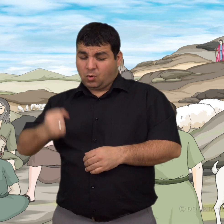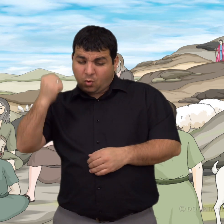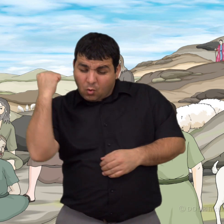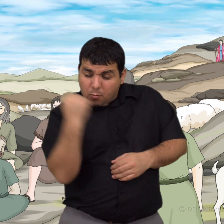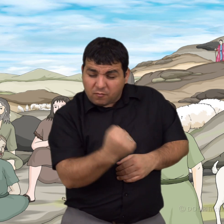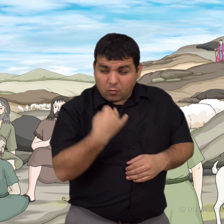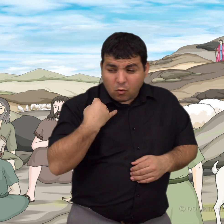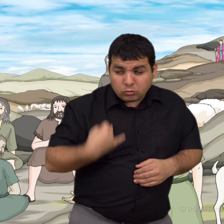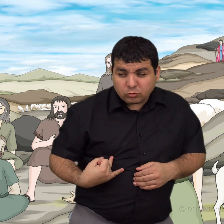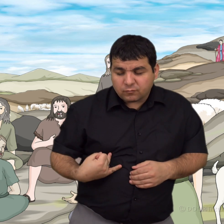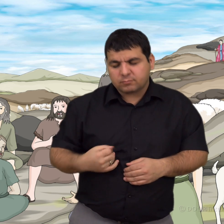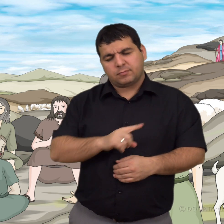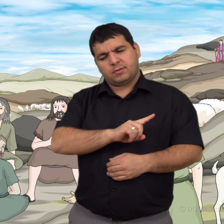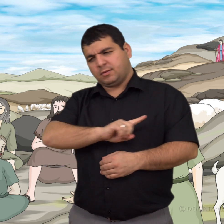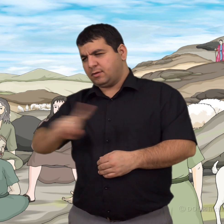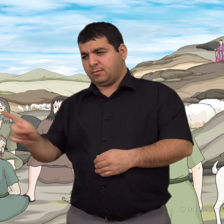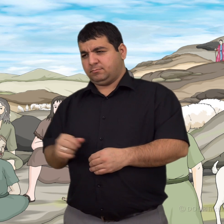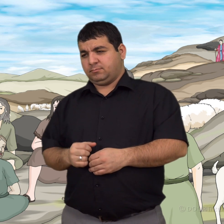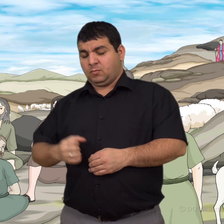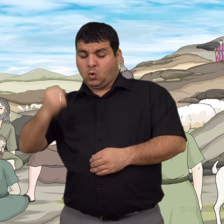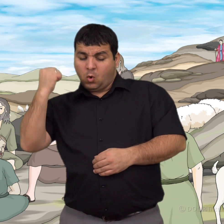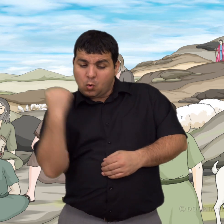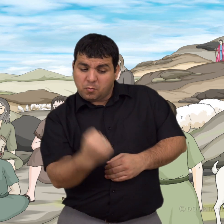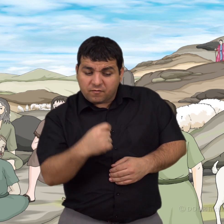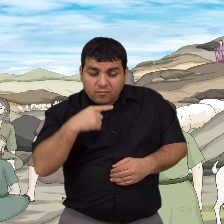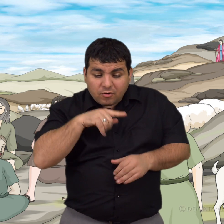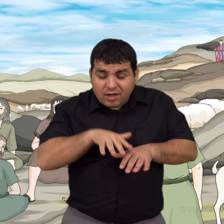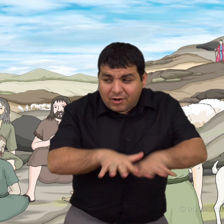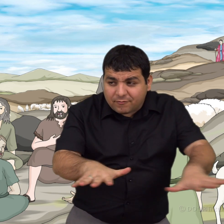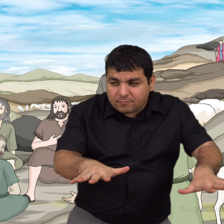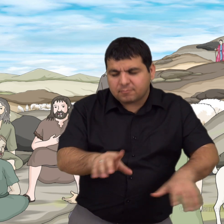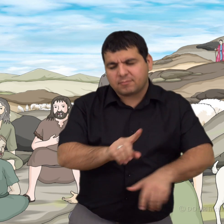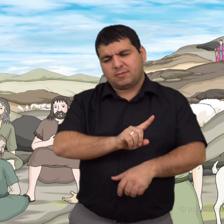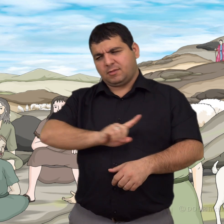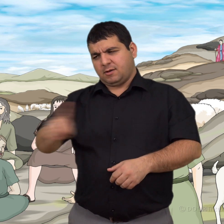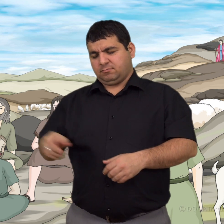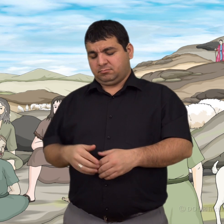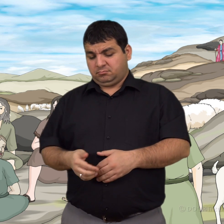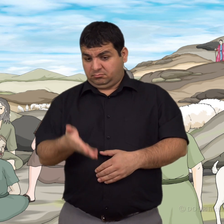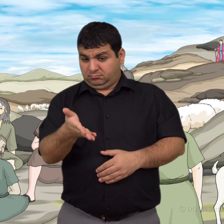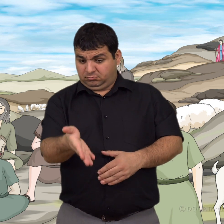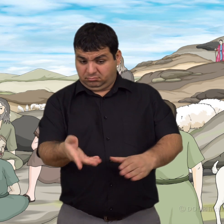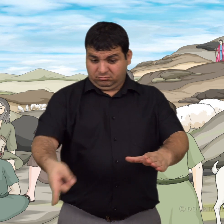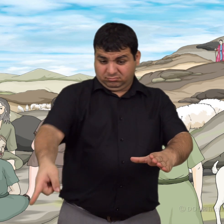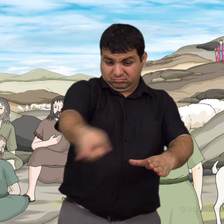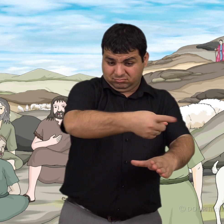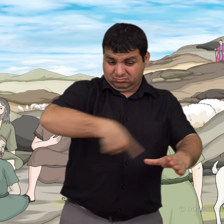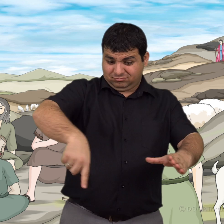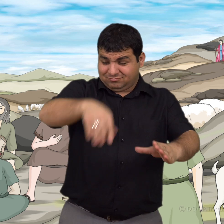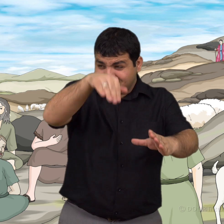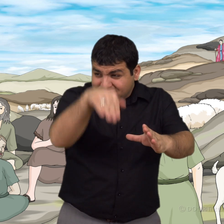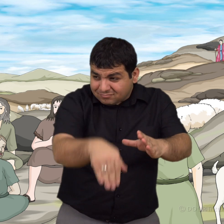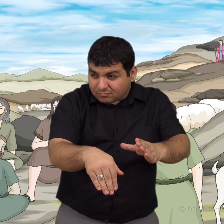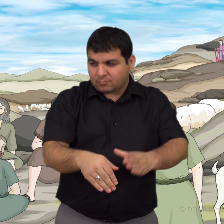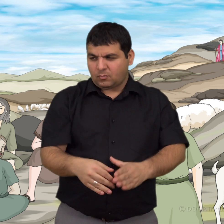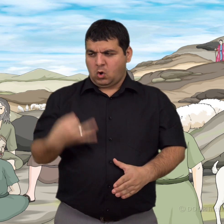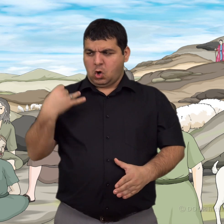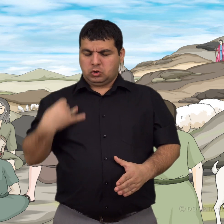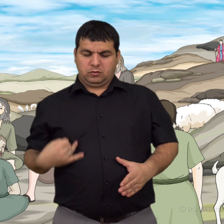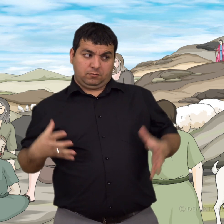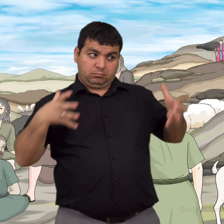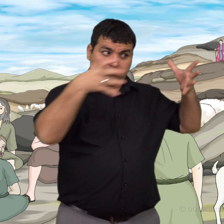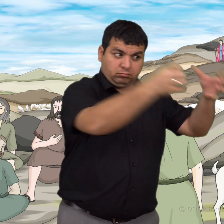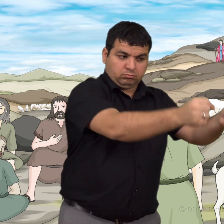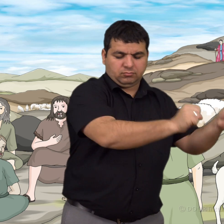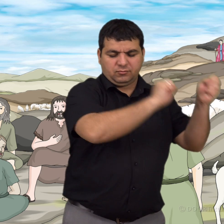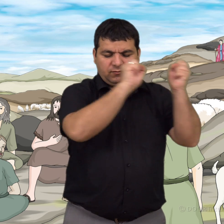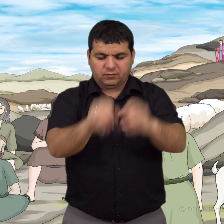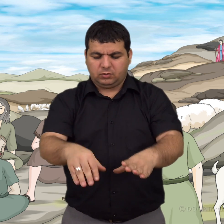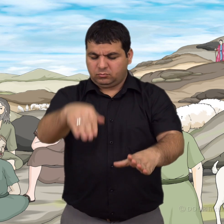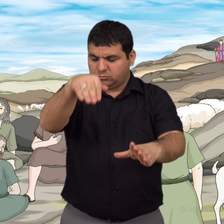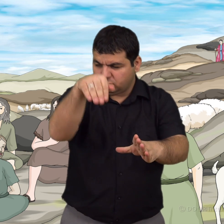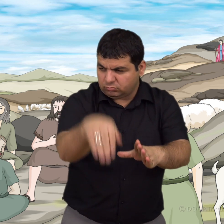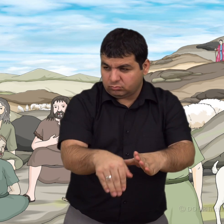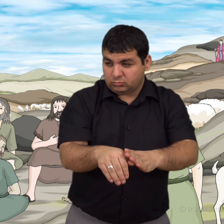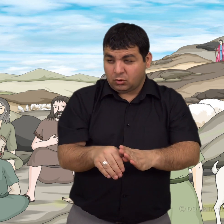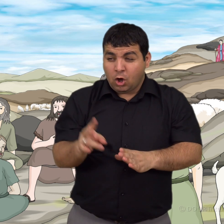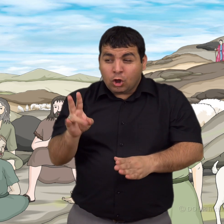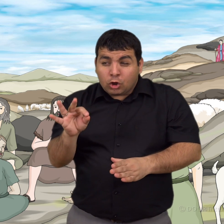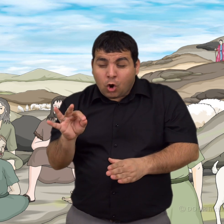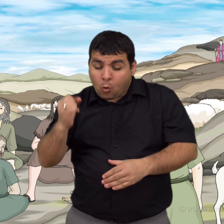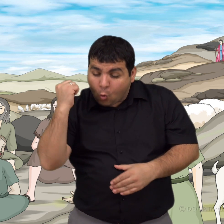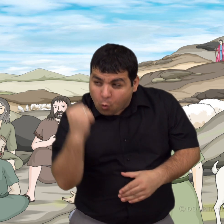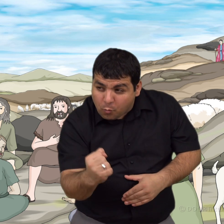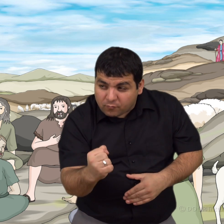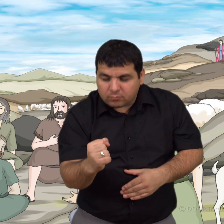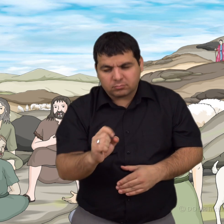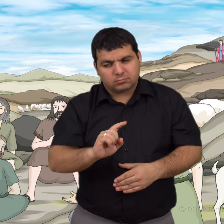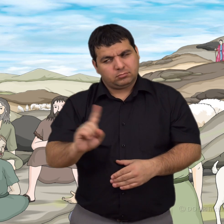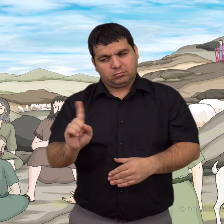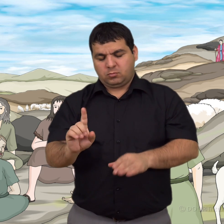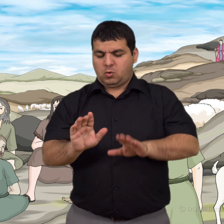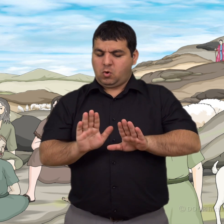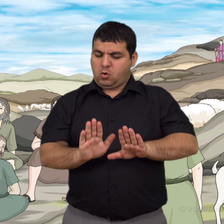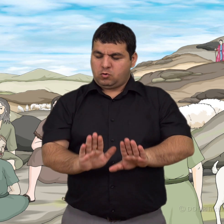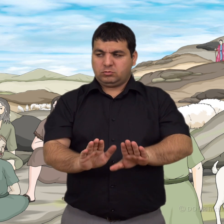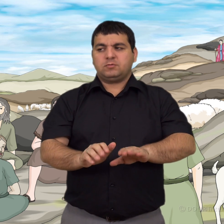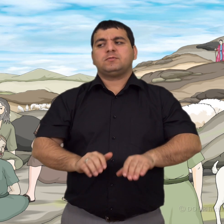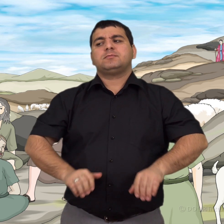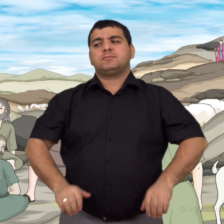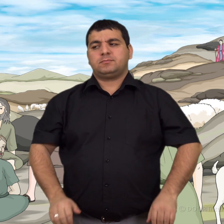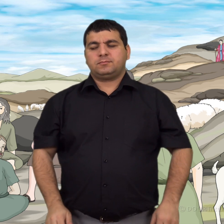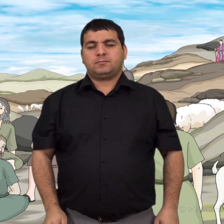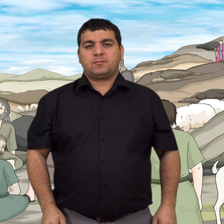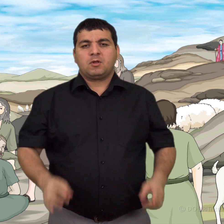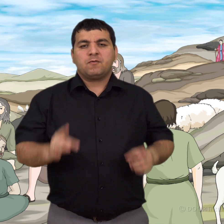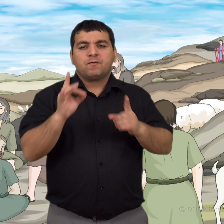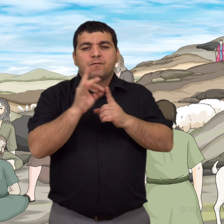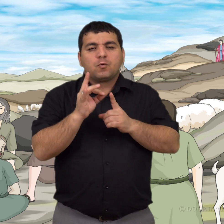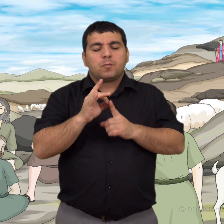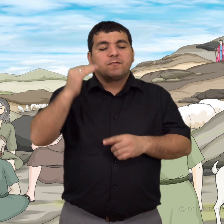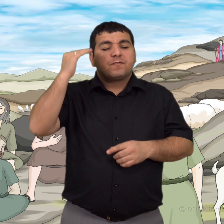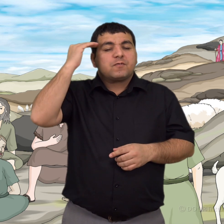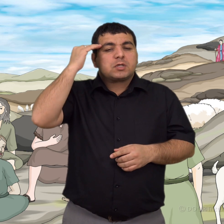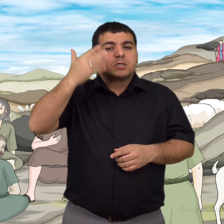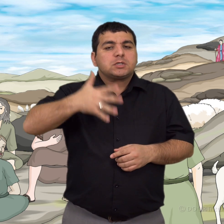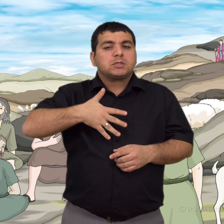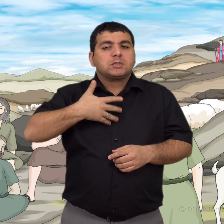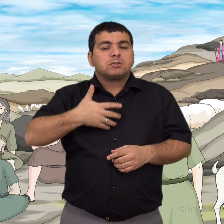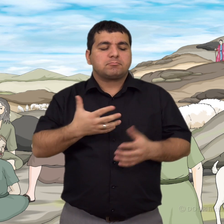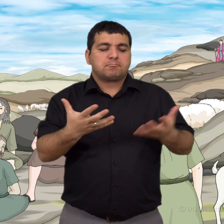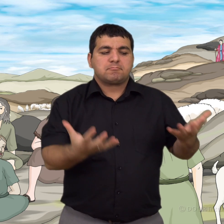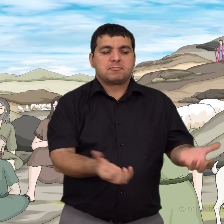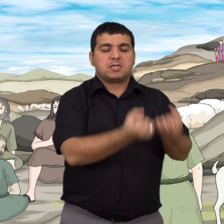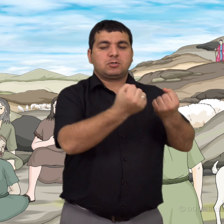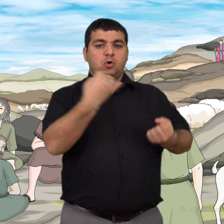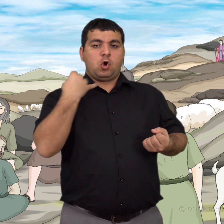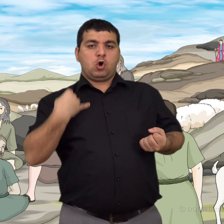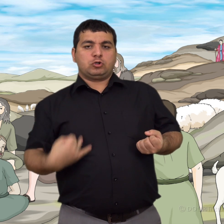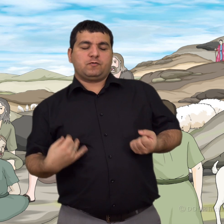Throw him into this pit in the wilderness, but do not lay a hand on him.”